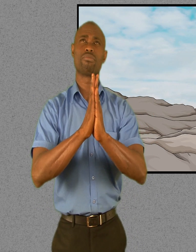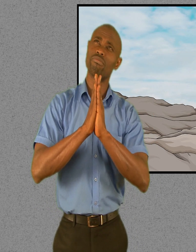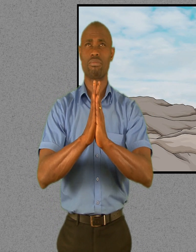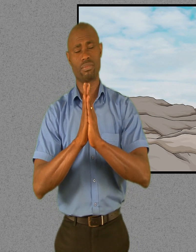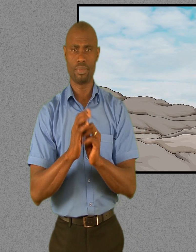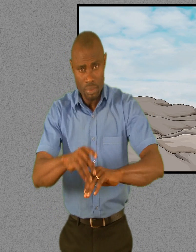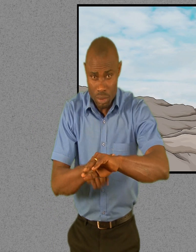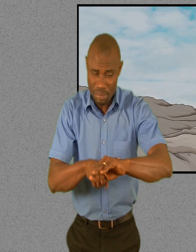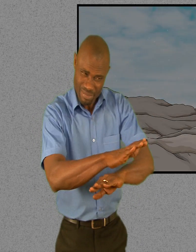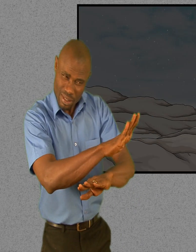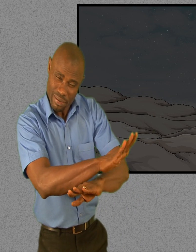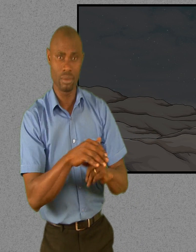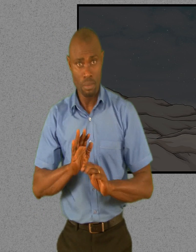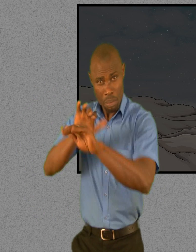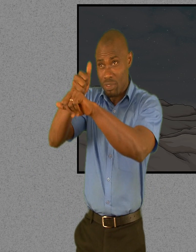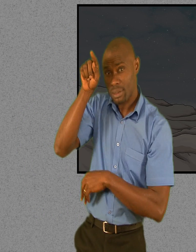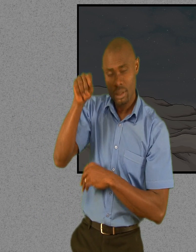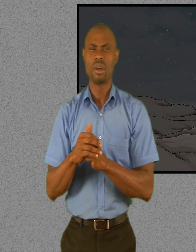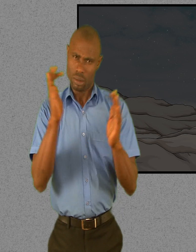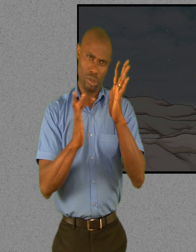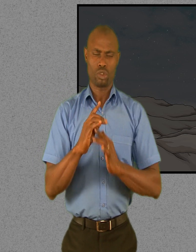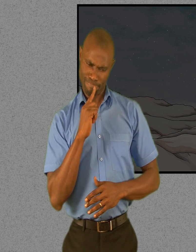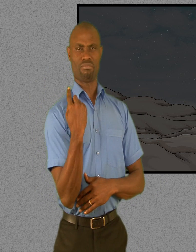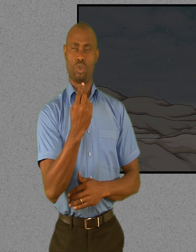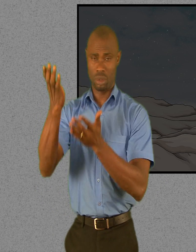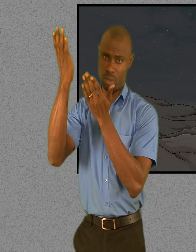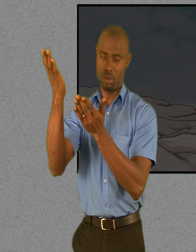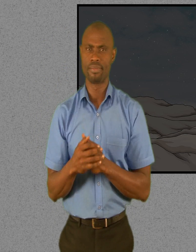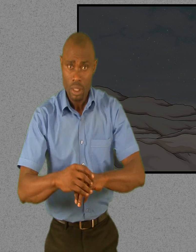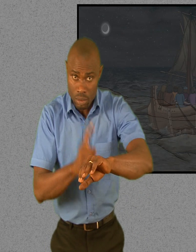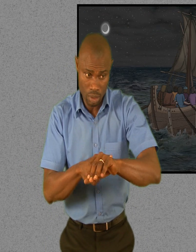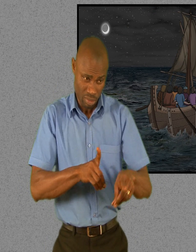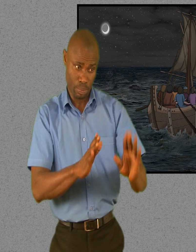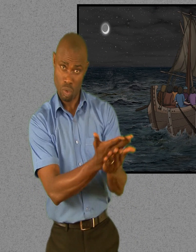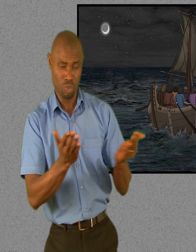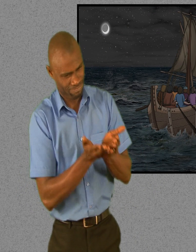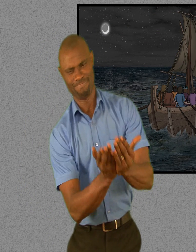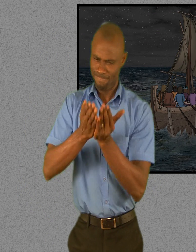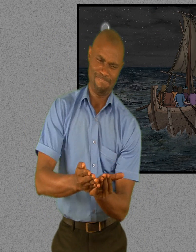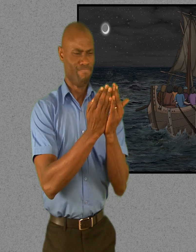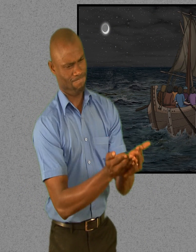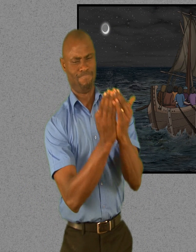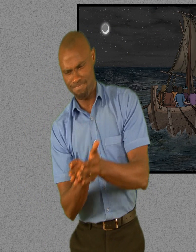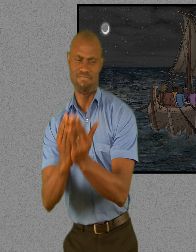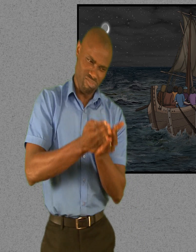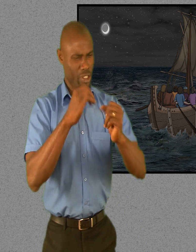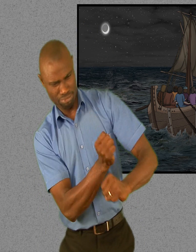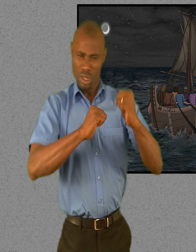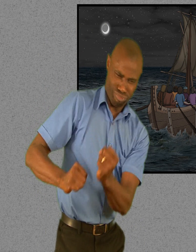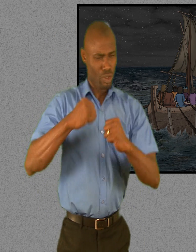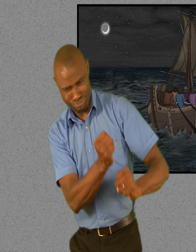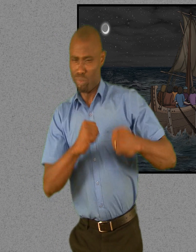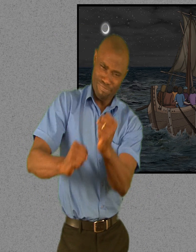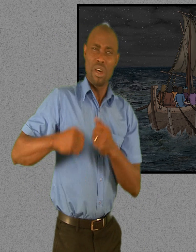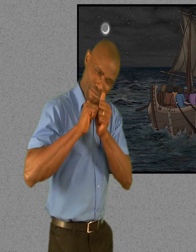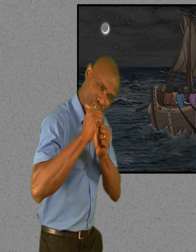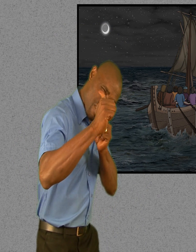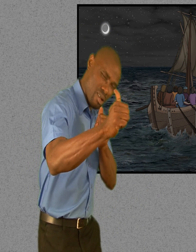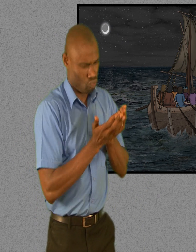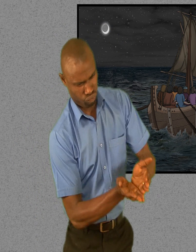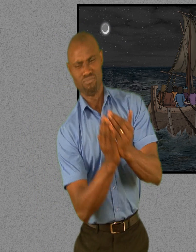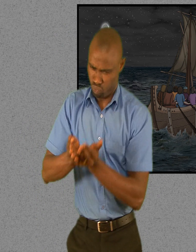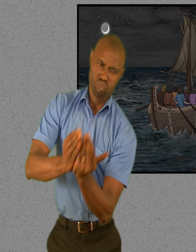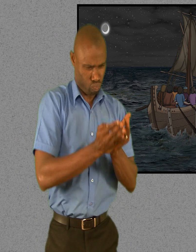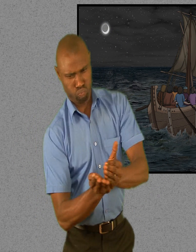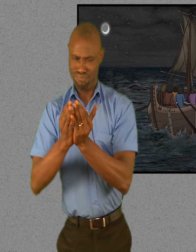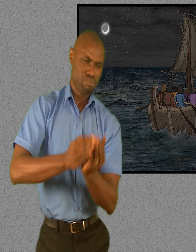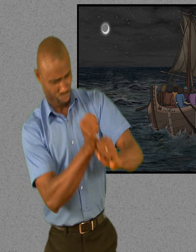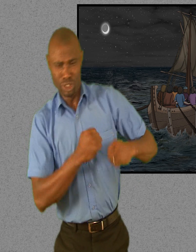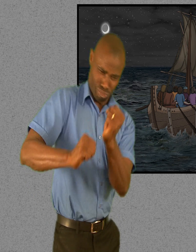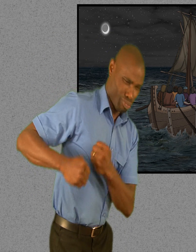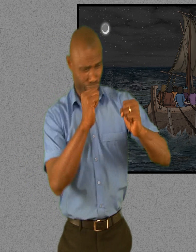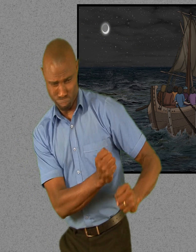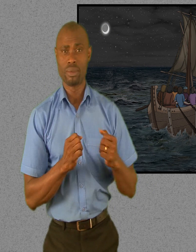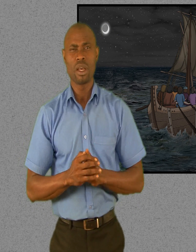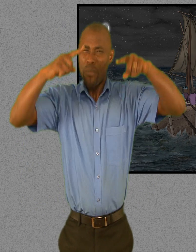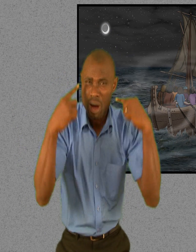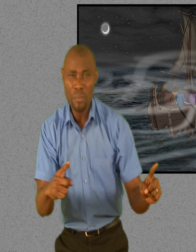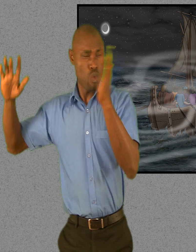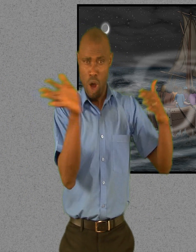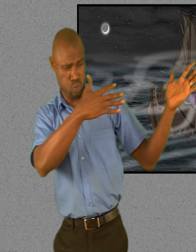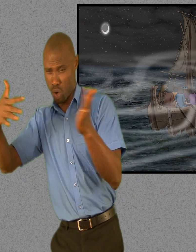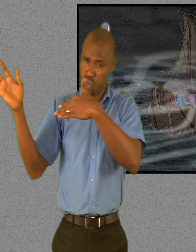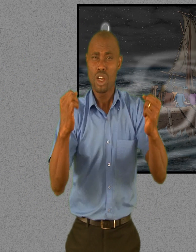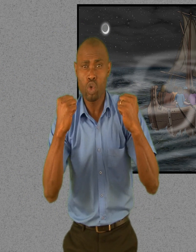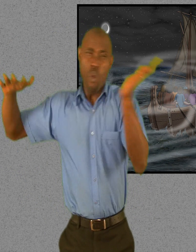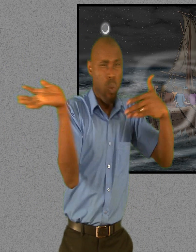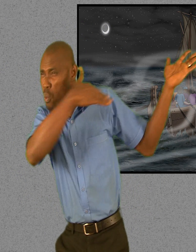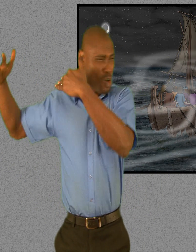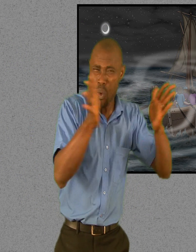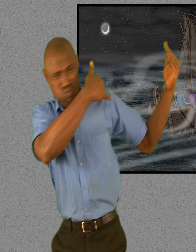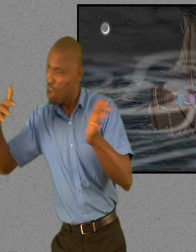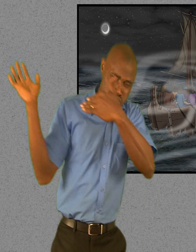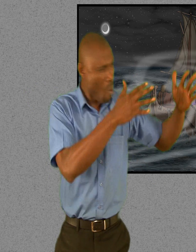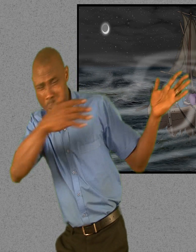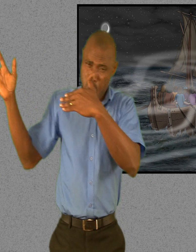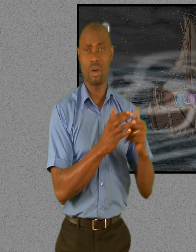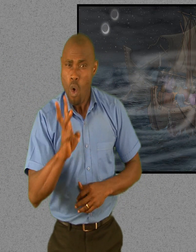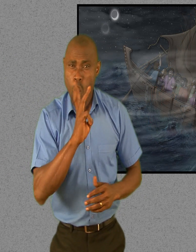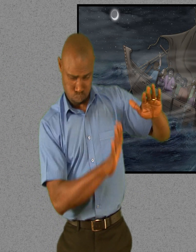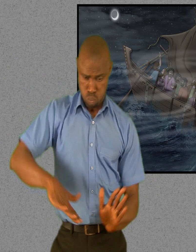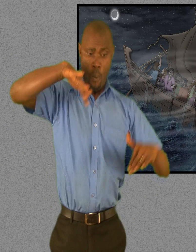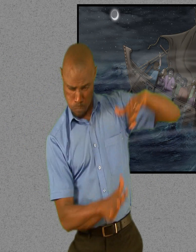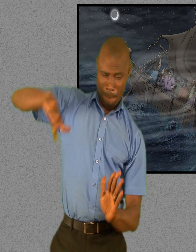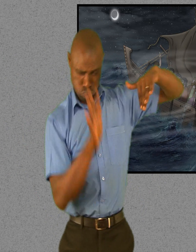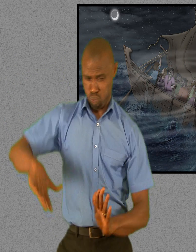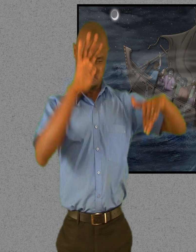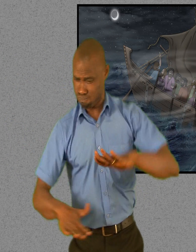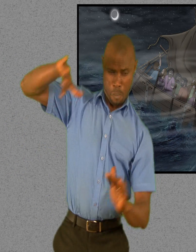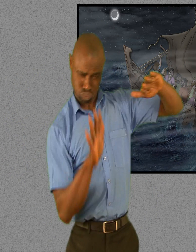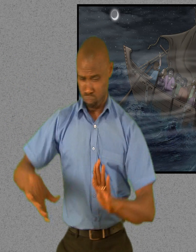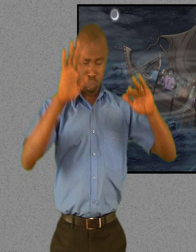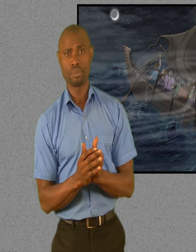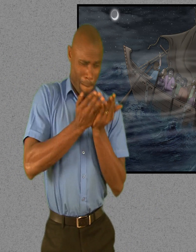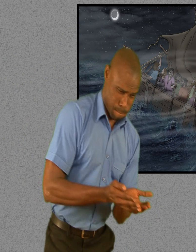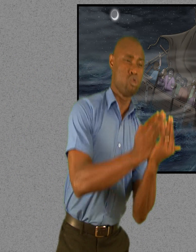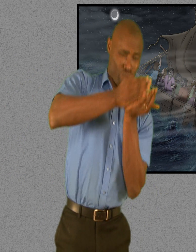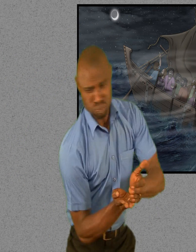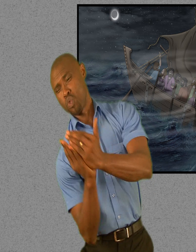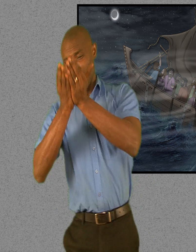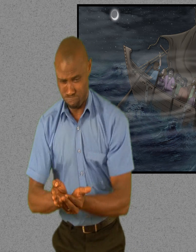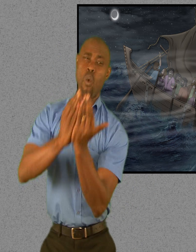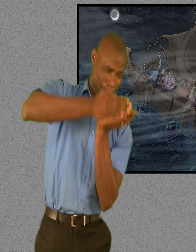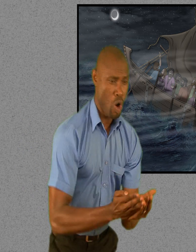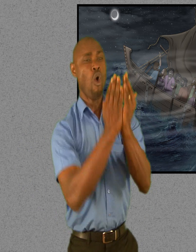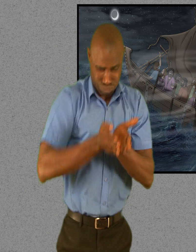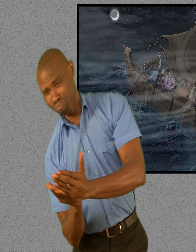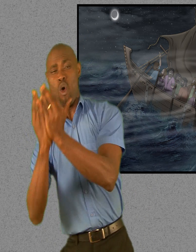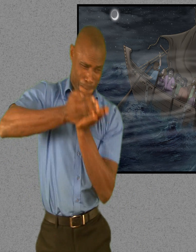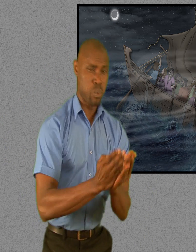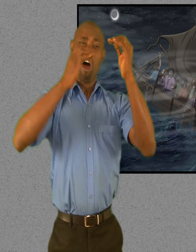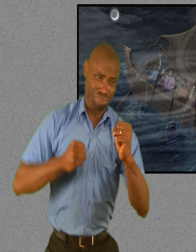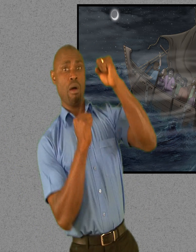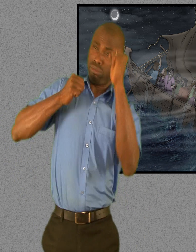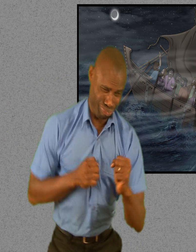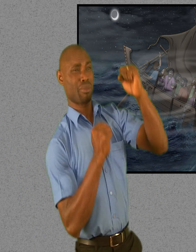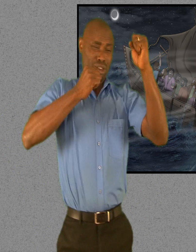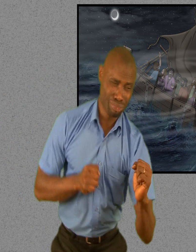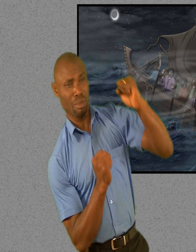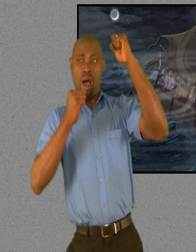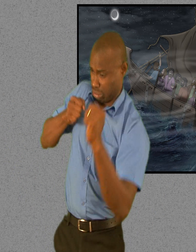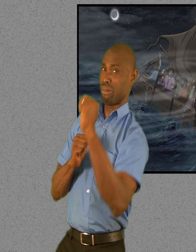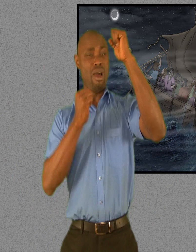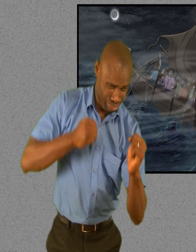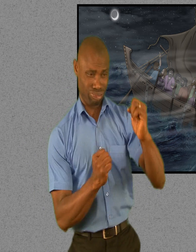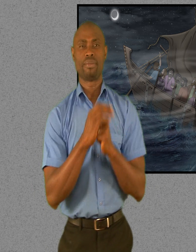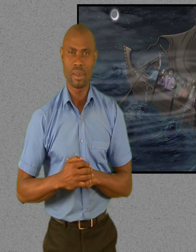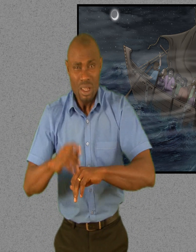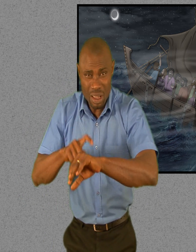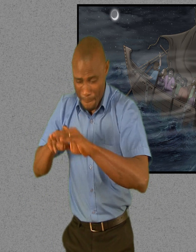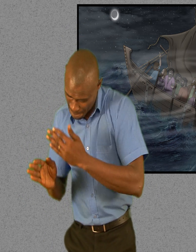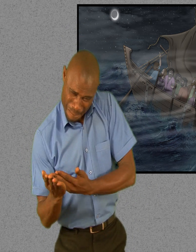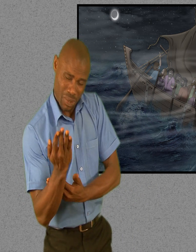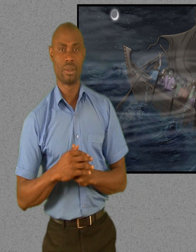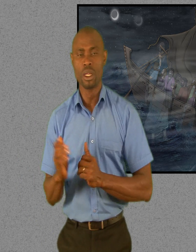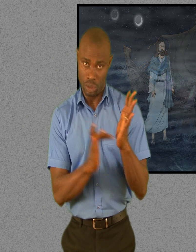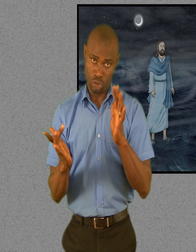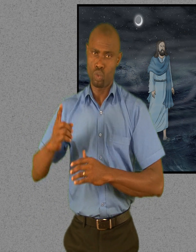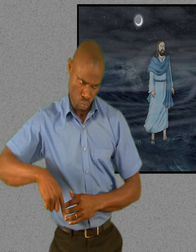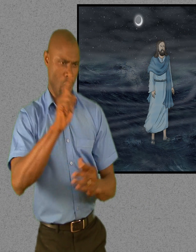When evening came, He was there alone, but the boat was already far from land, buffeted by the waves because the wind was against it.